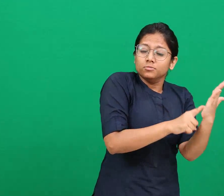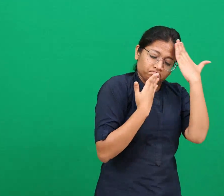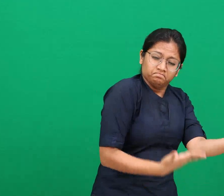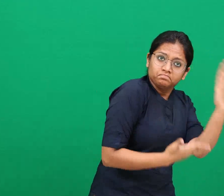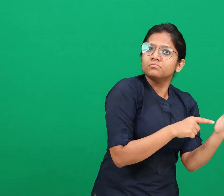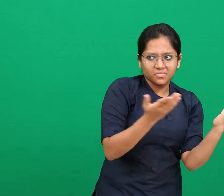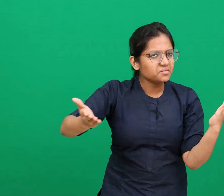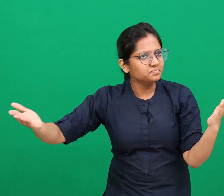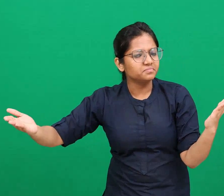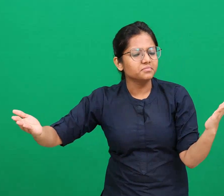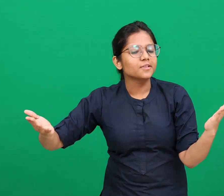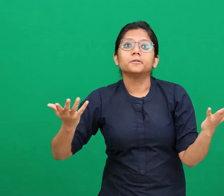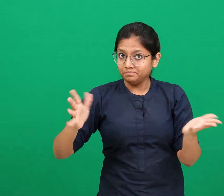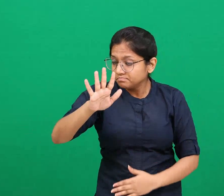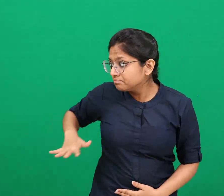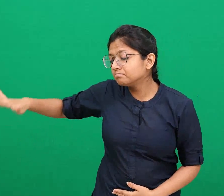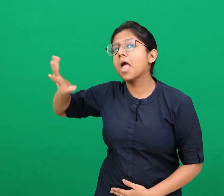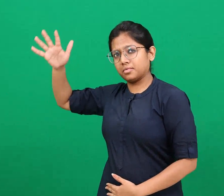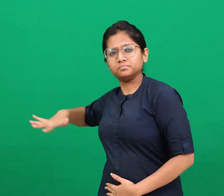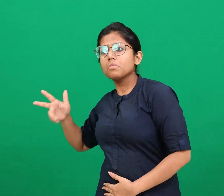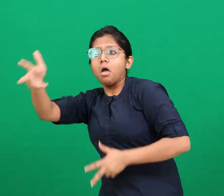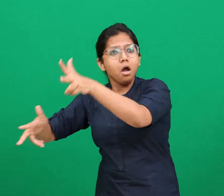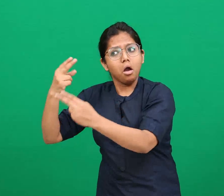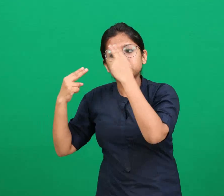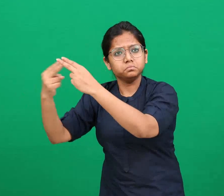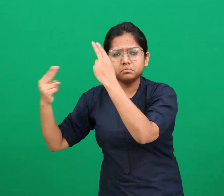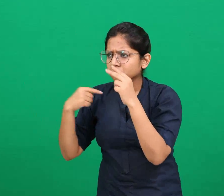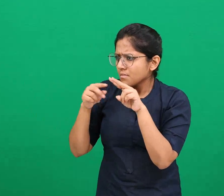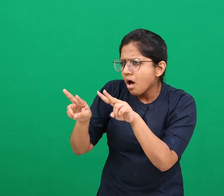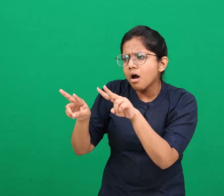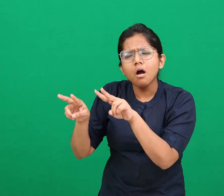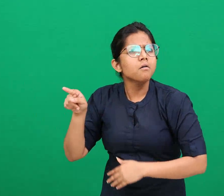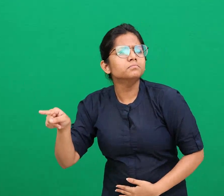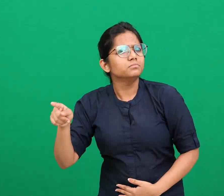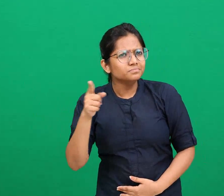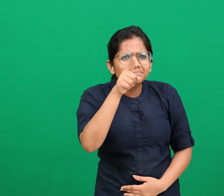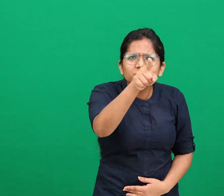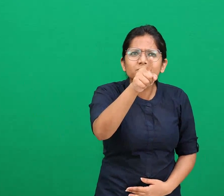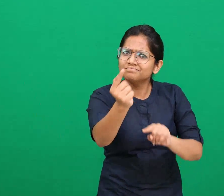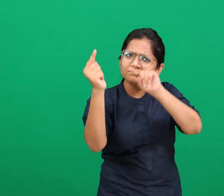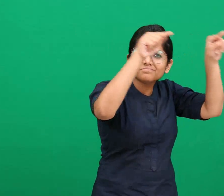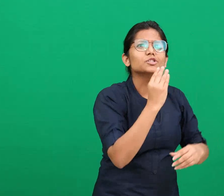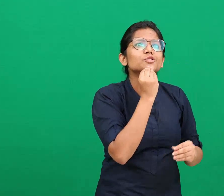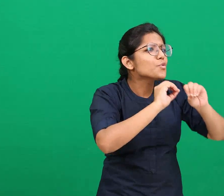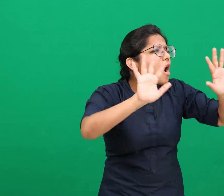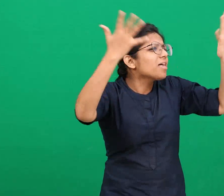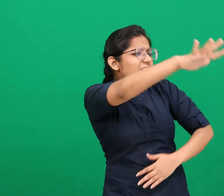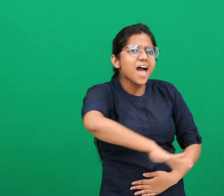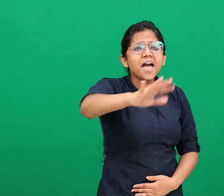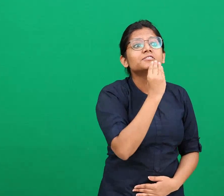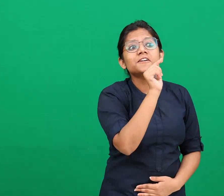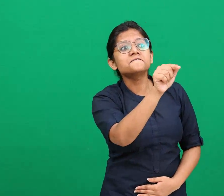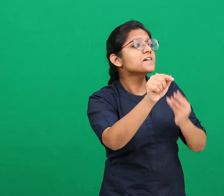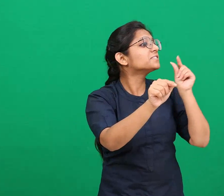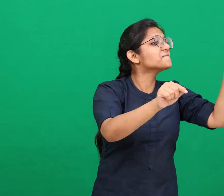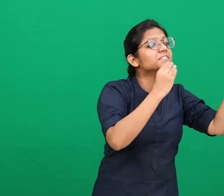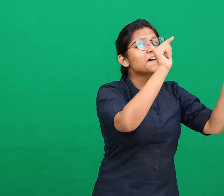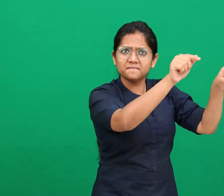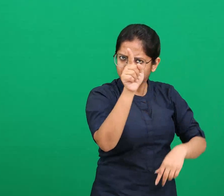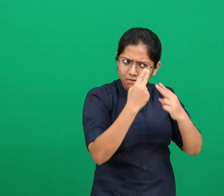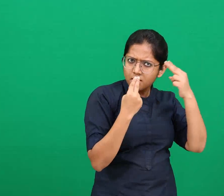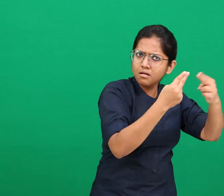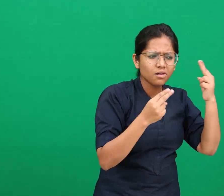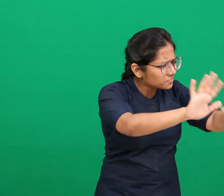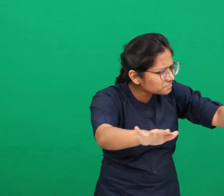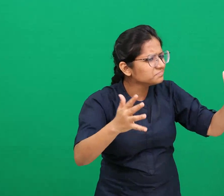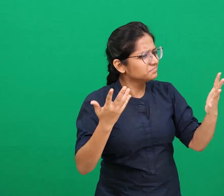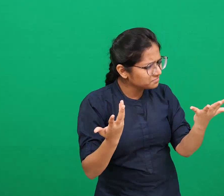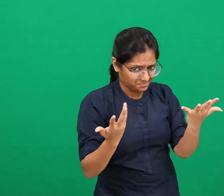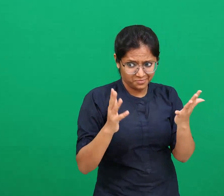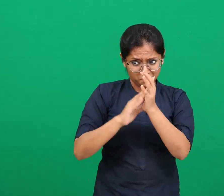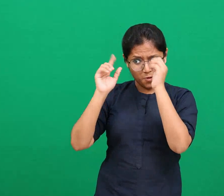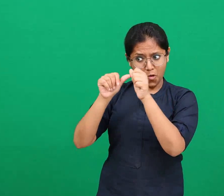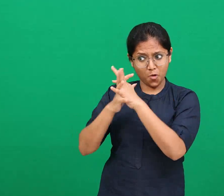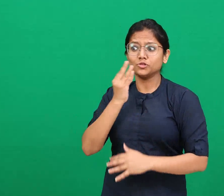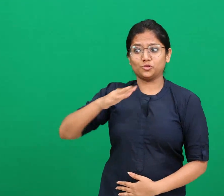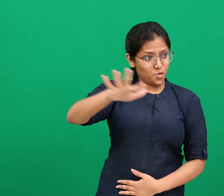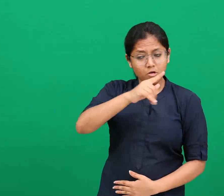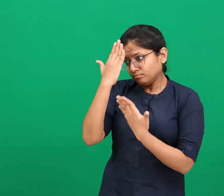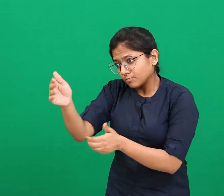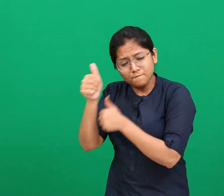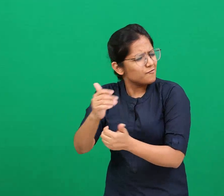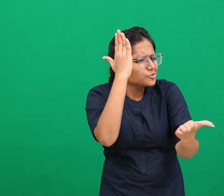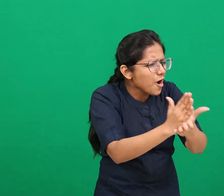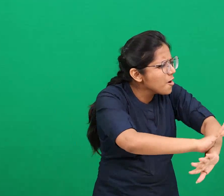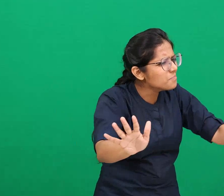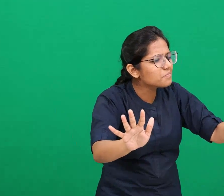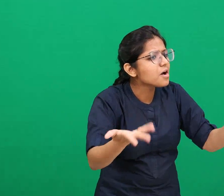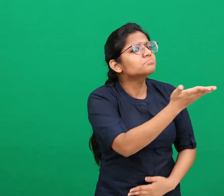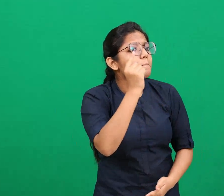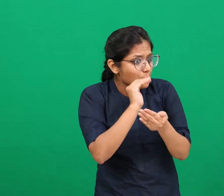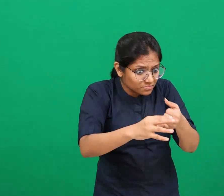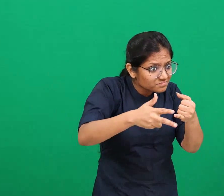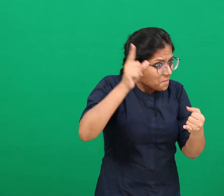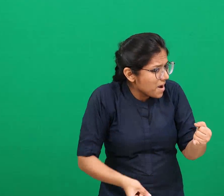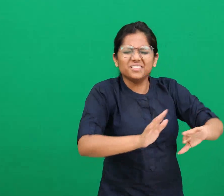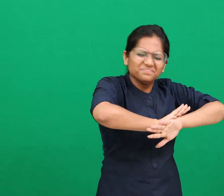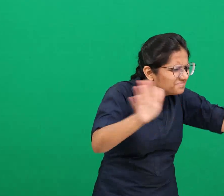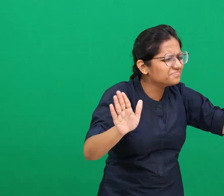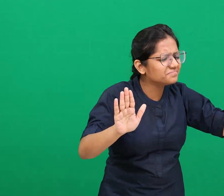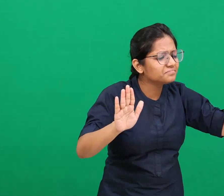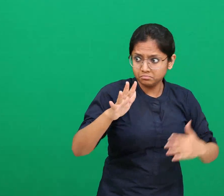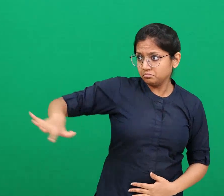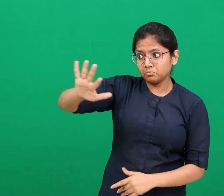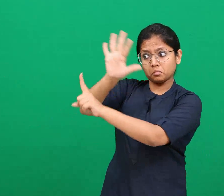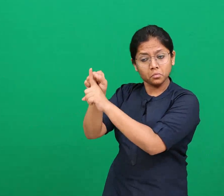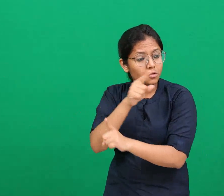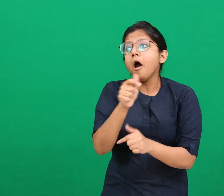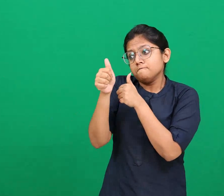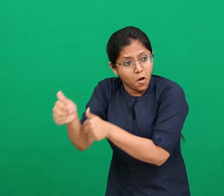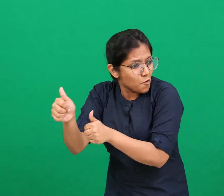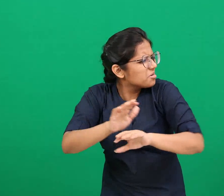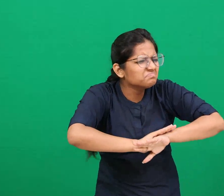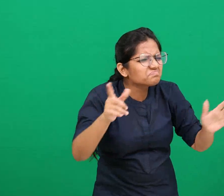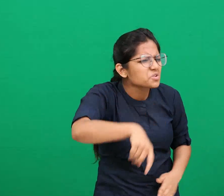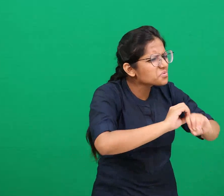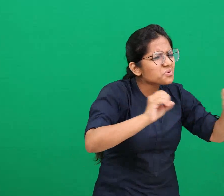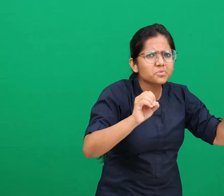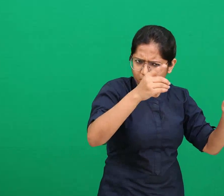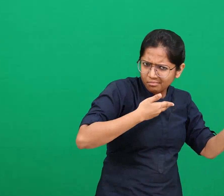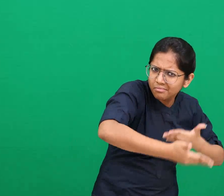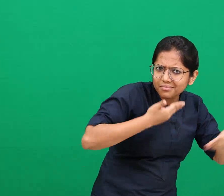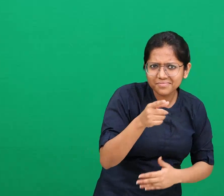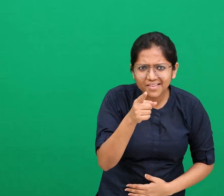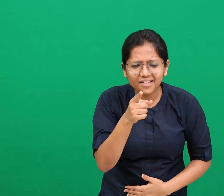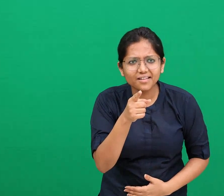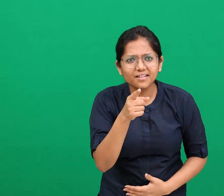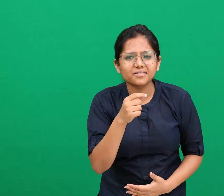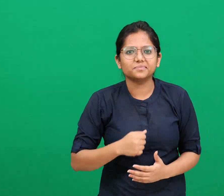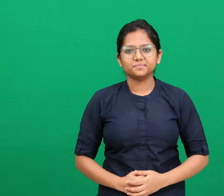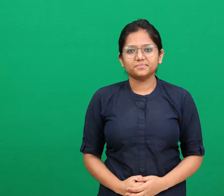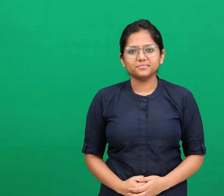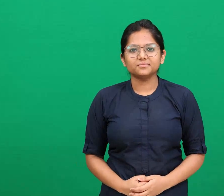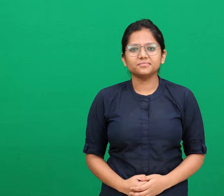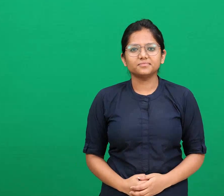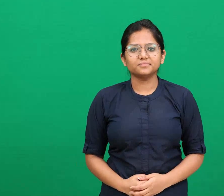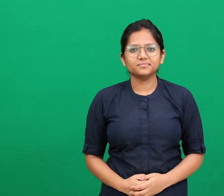But they are under the impression that you teach all the Jews who live among the Gentiles to forsake Moses, telling them not to circumcise their children or observe our customs.